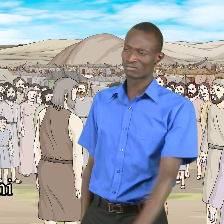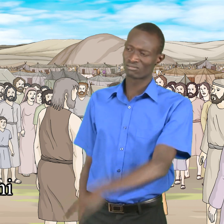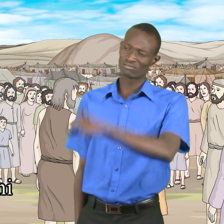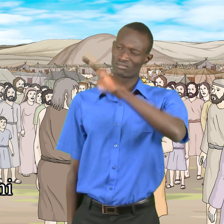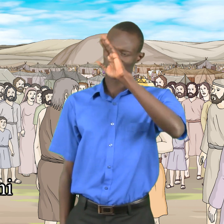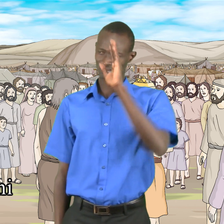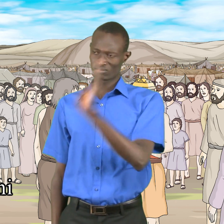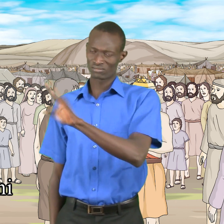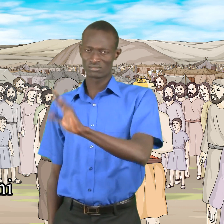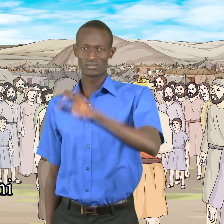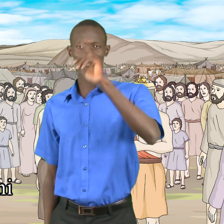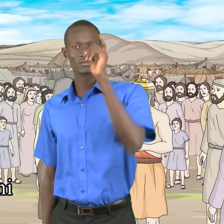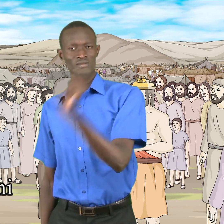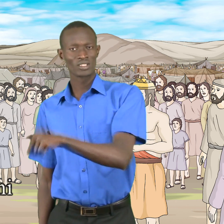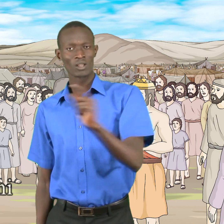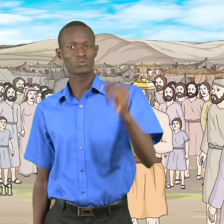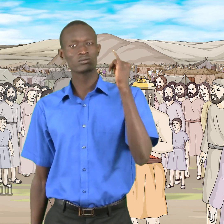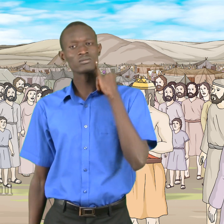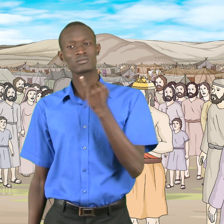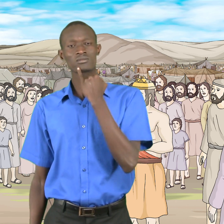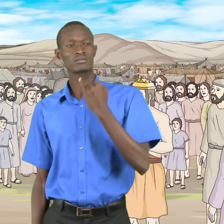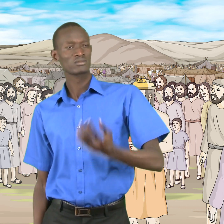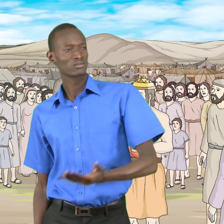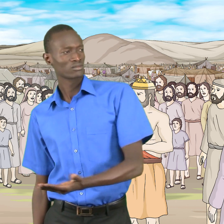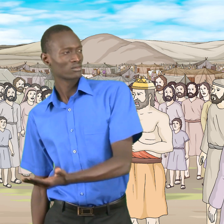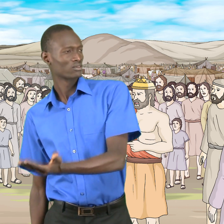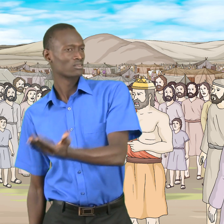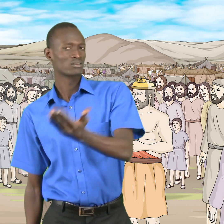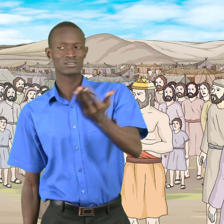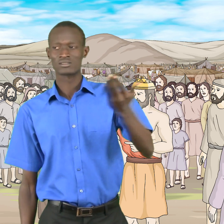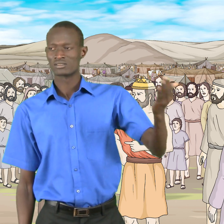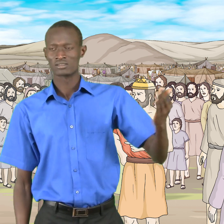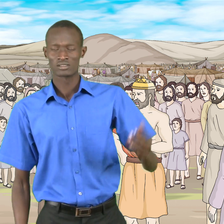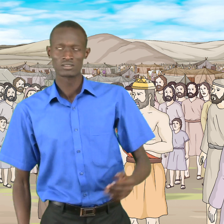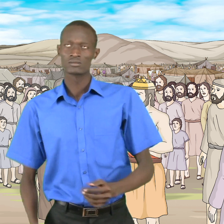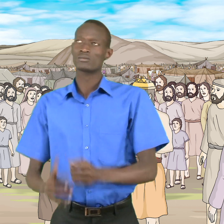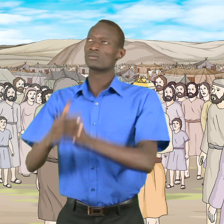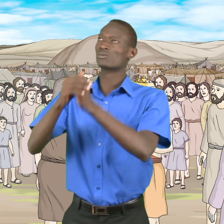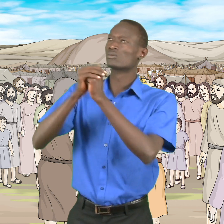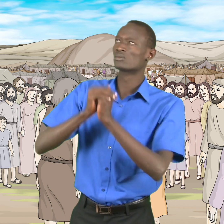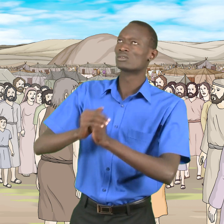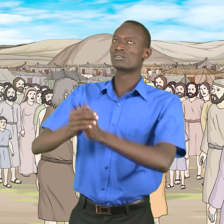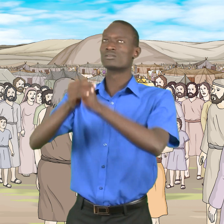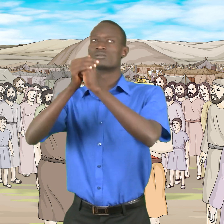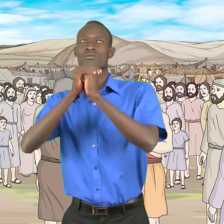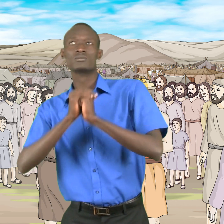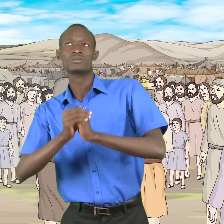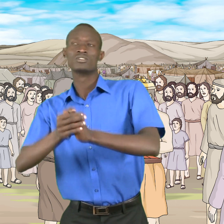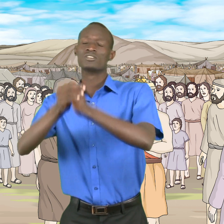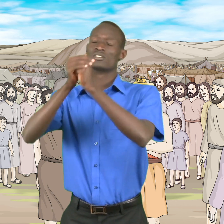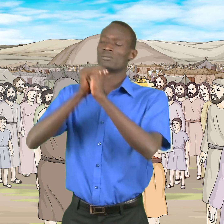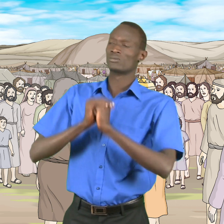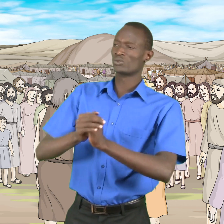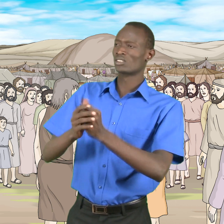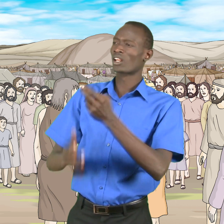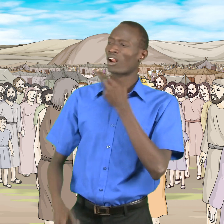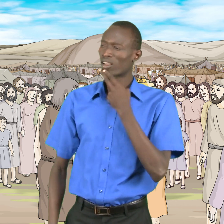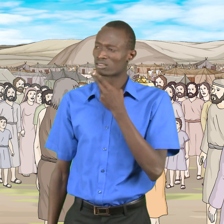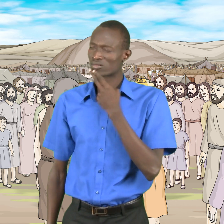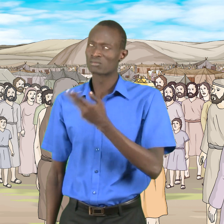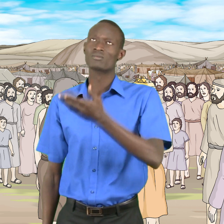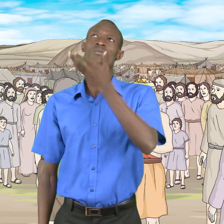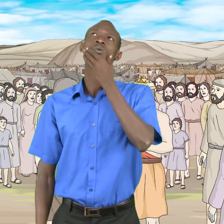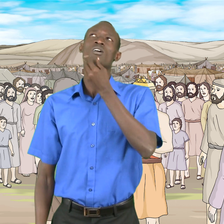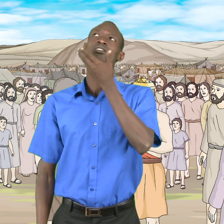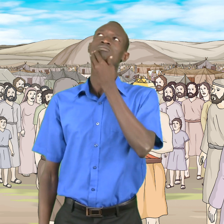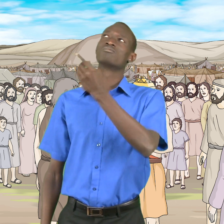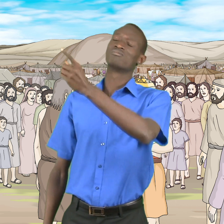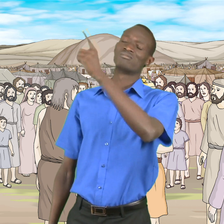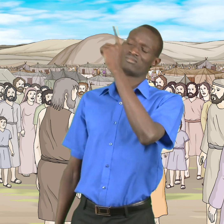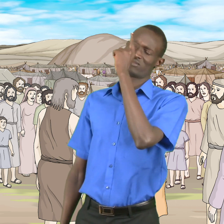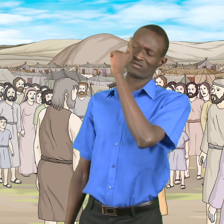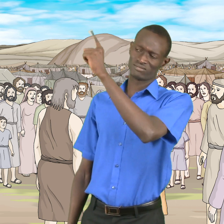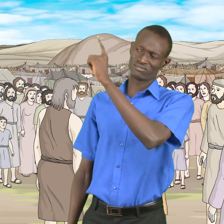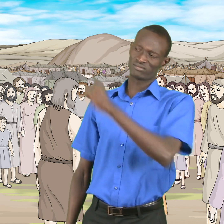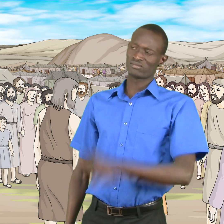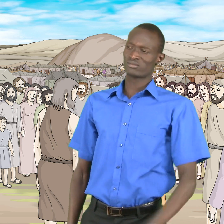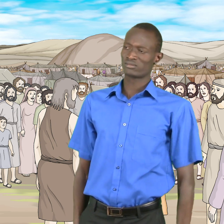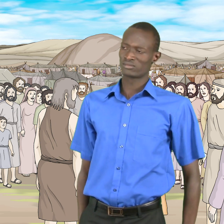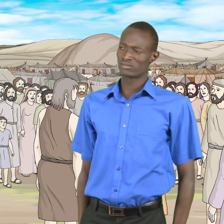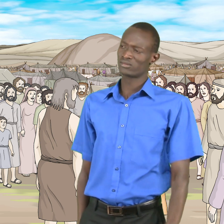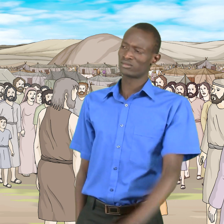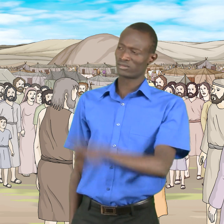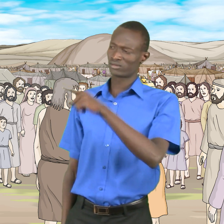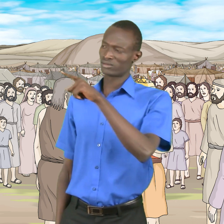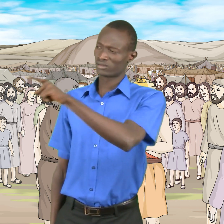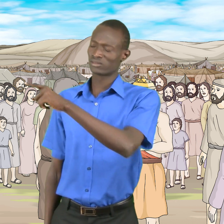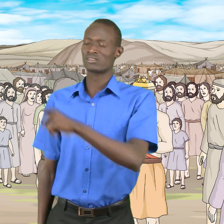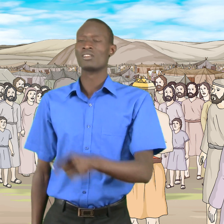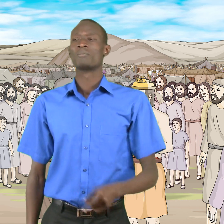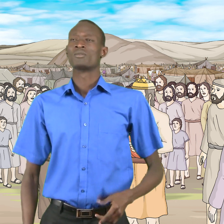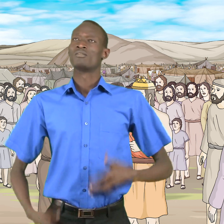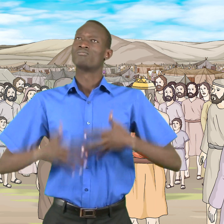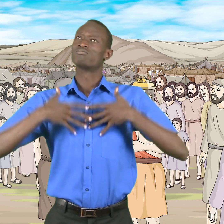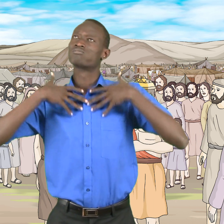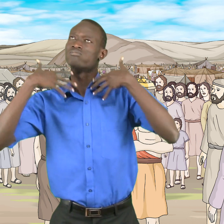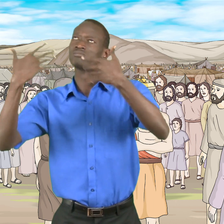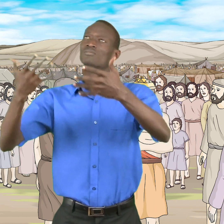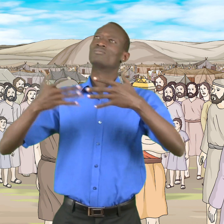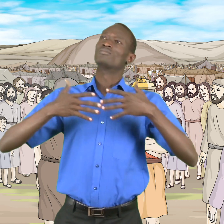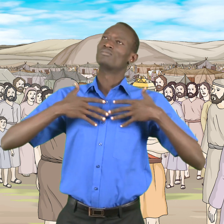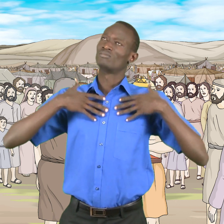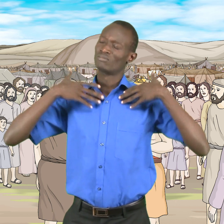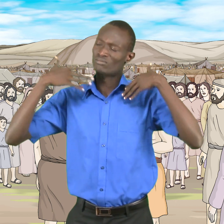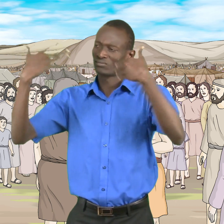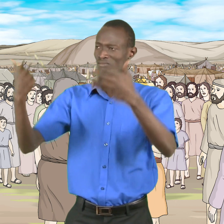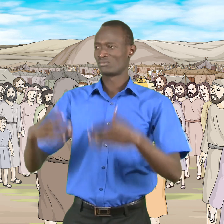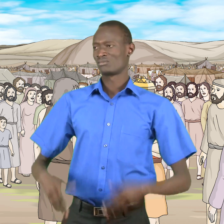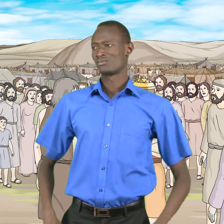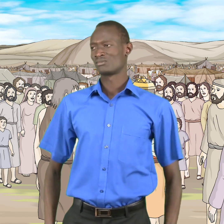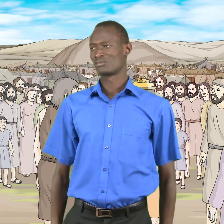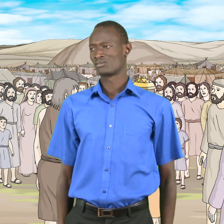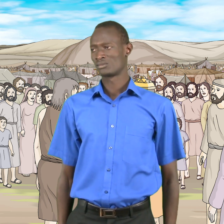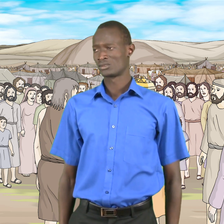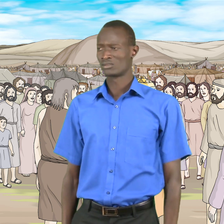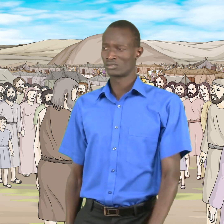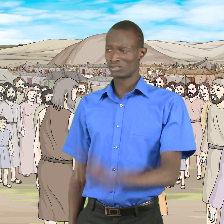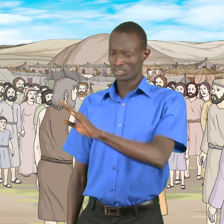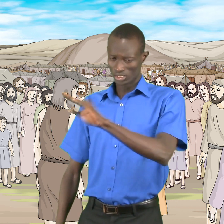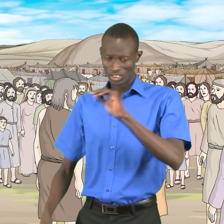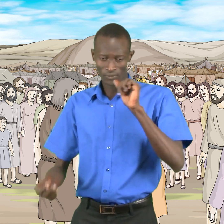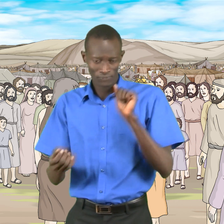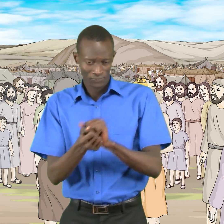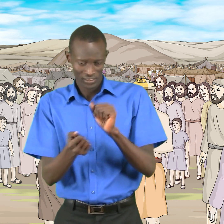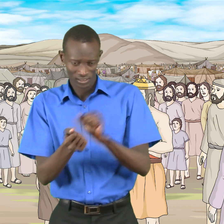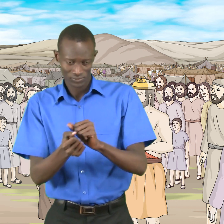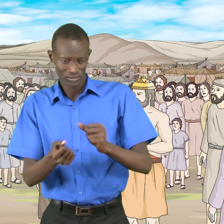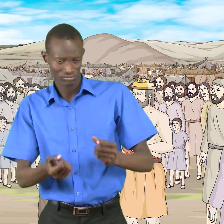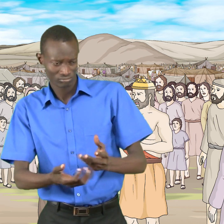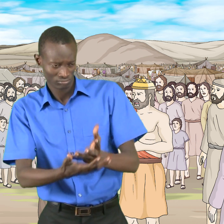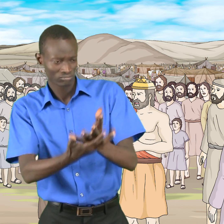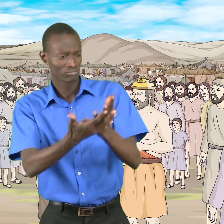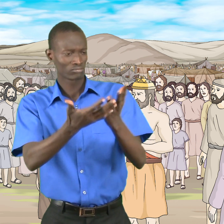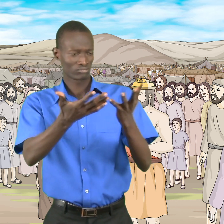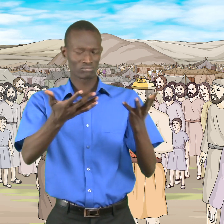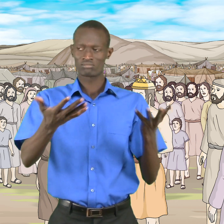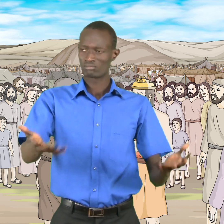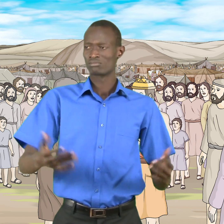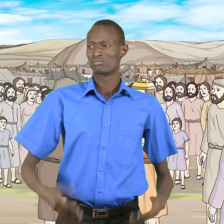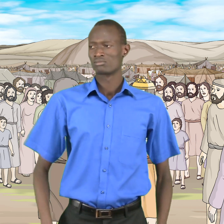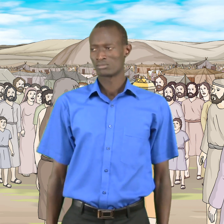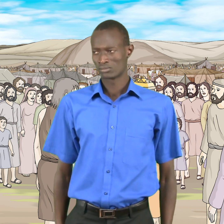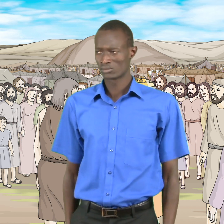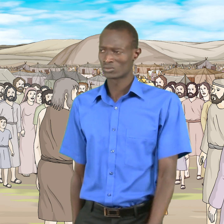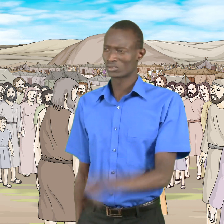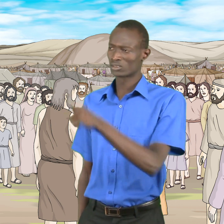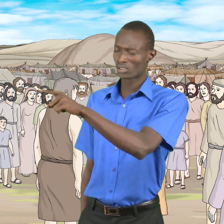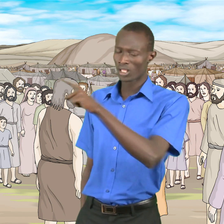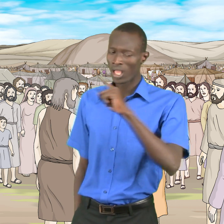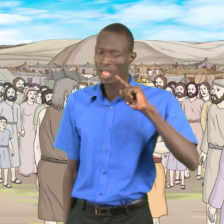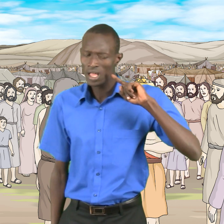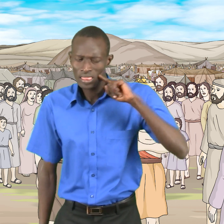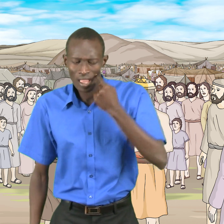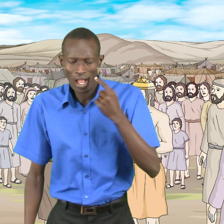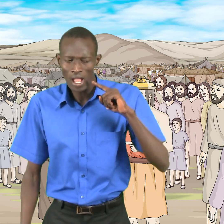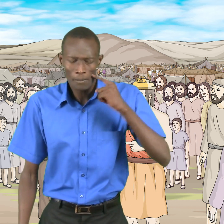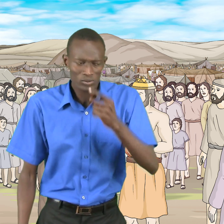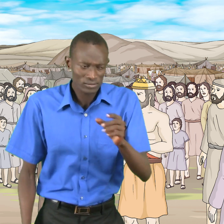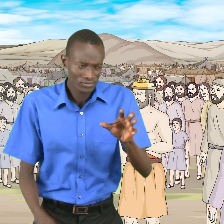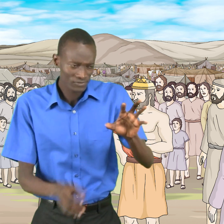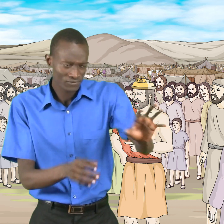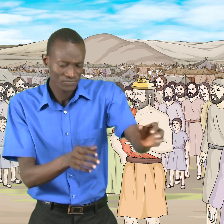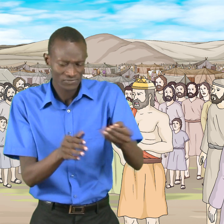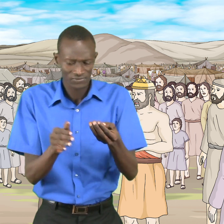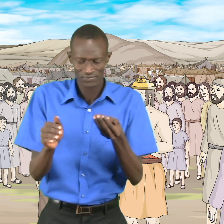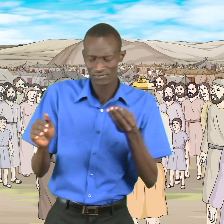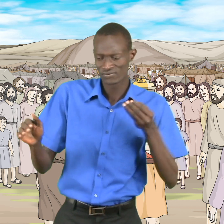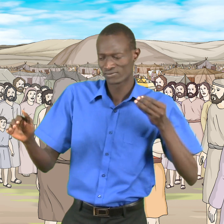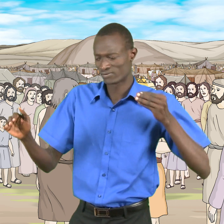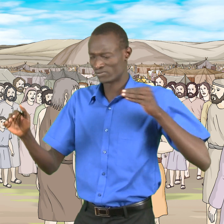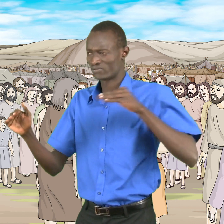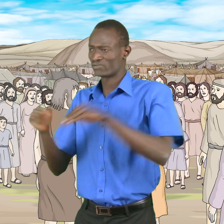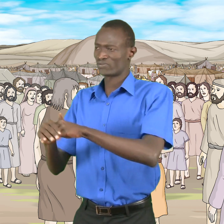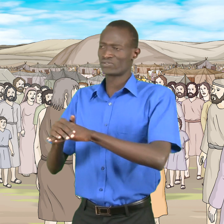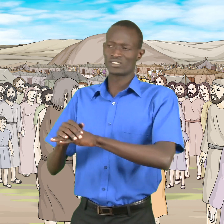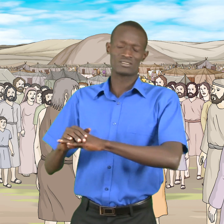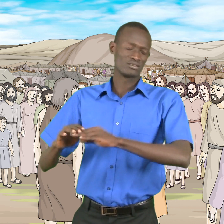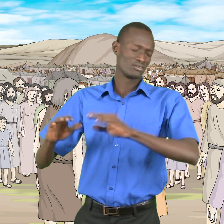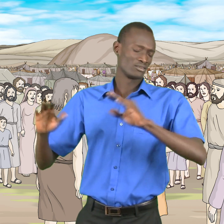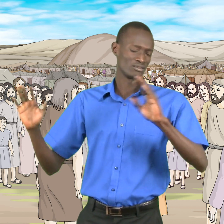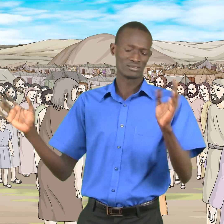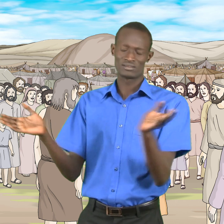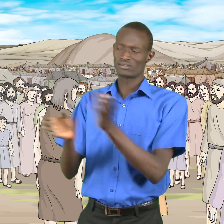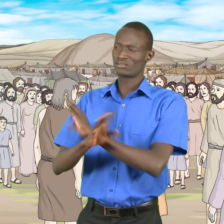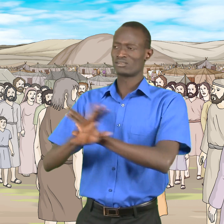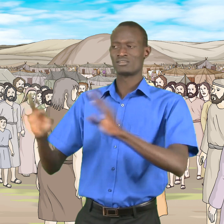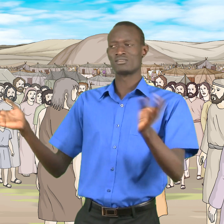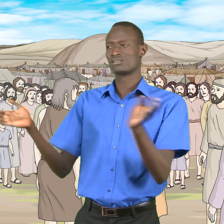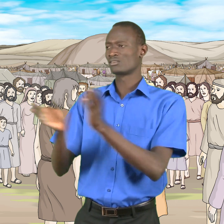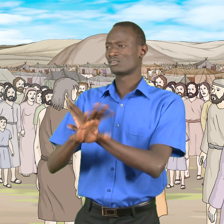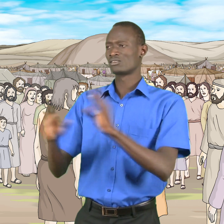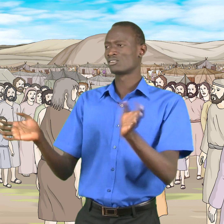So Joshua said to Achan, “My son, give glory to the LORD, the God of Israel, and make a confession to Him.